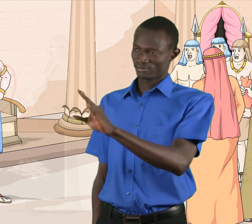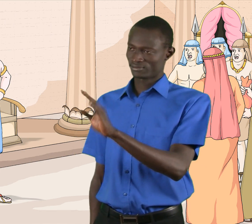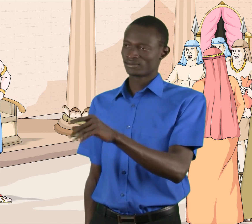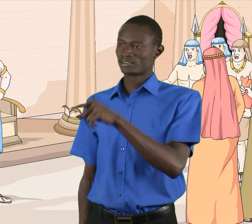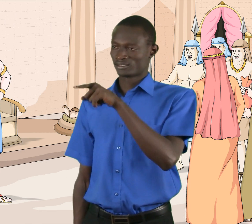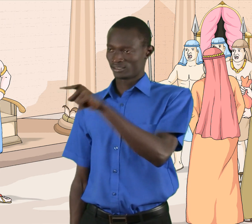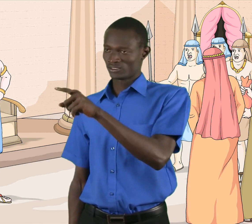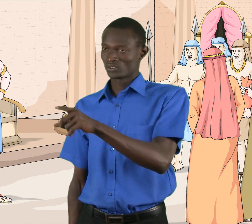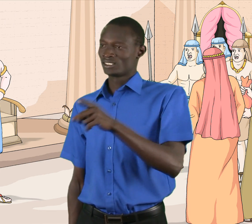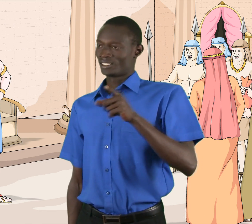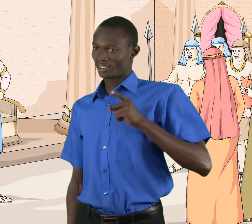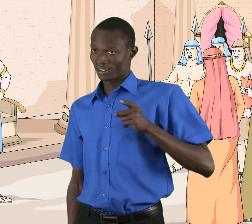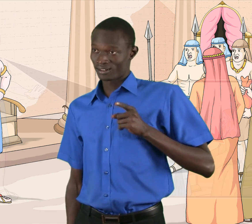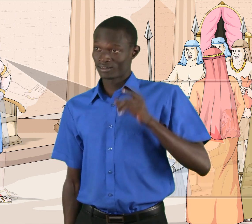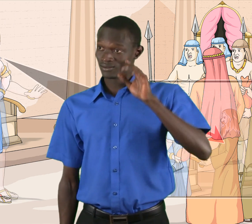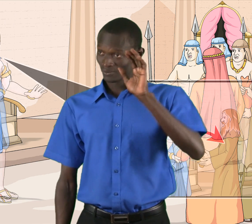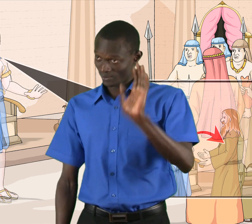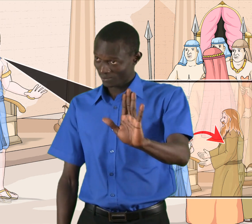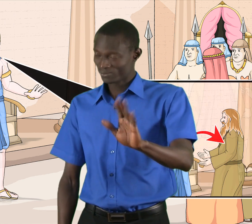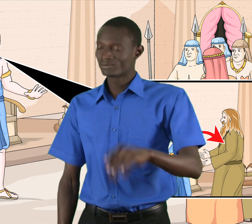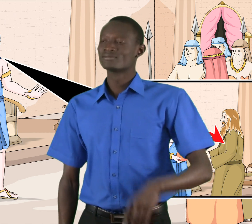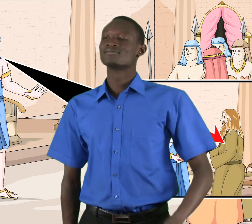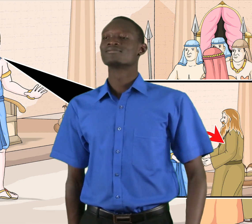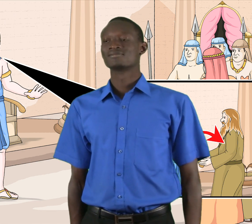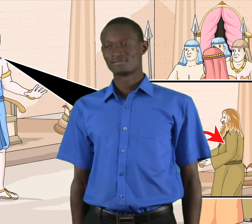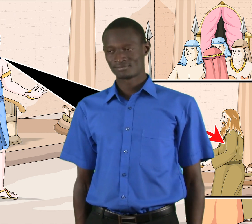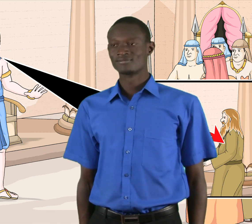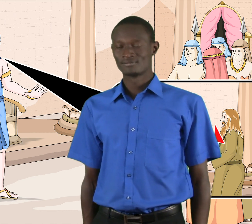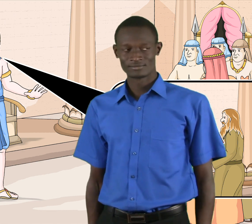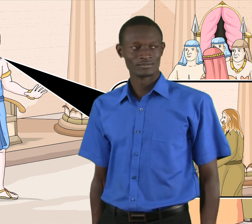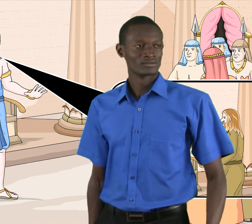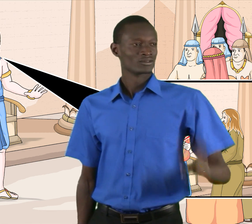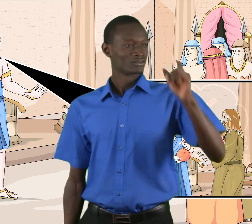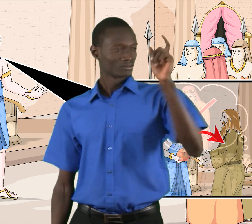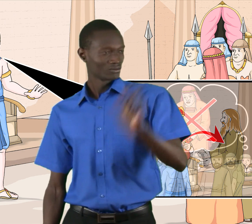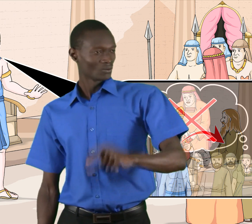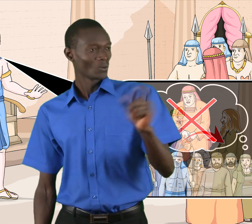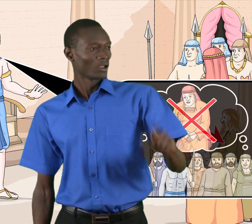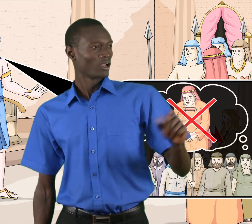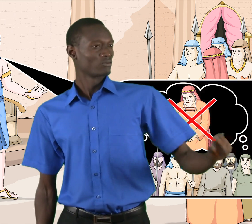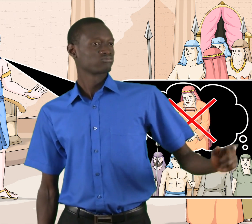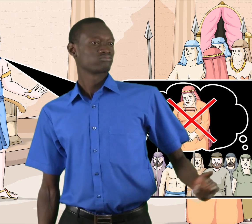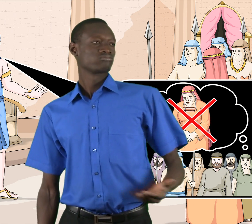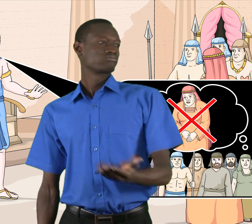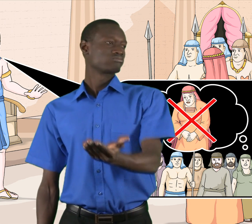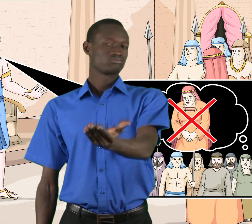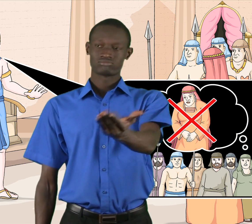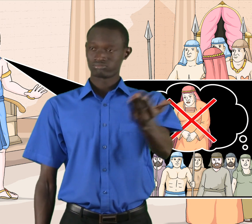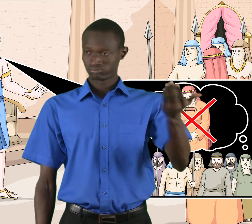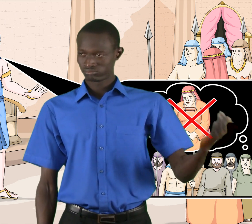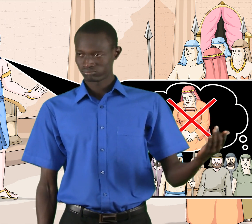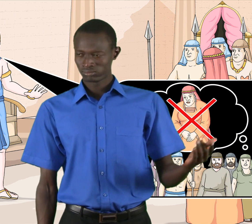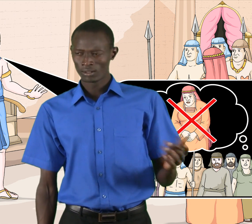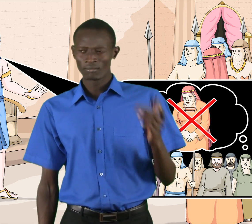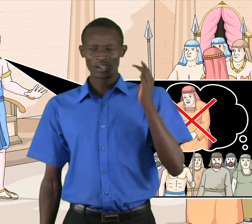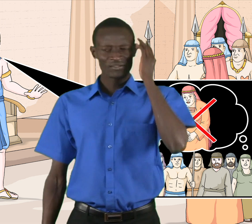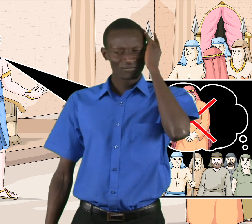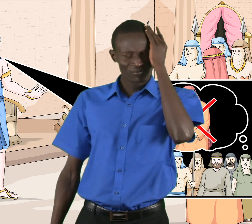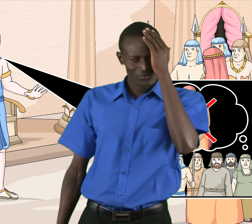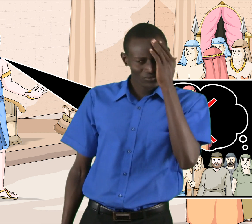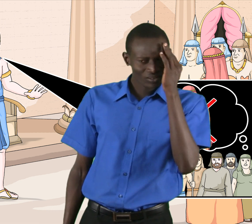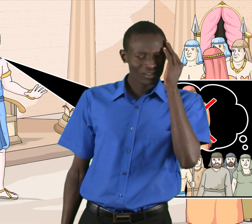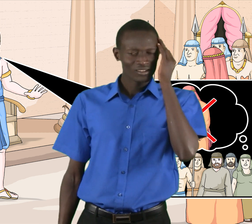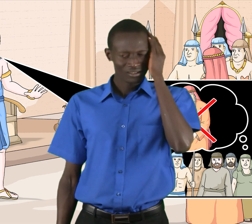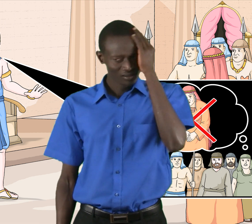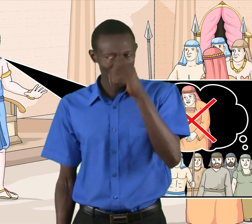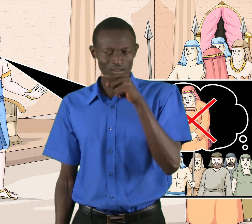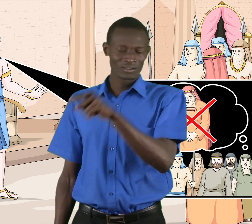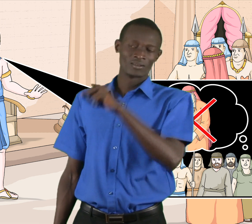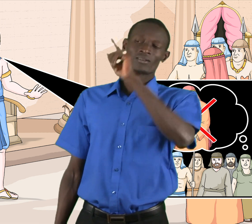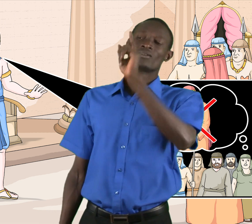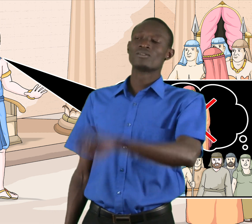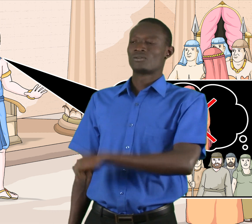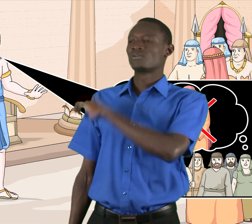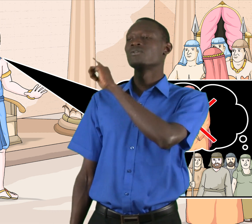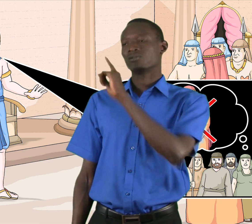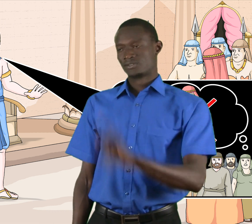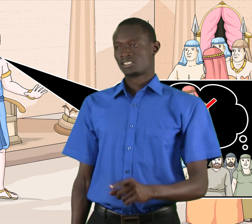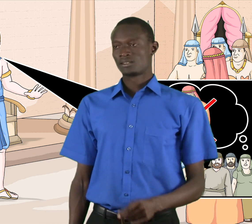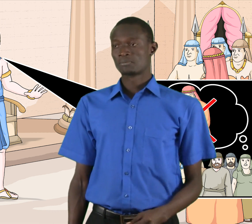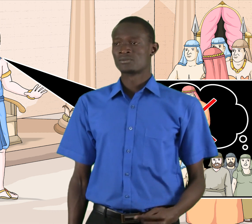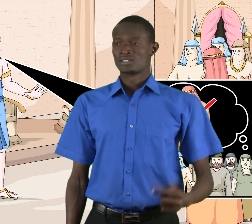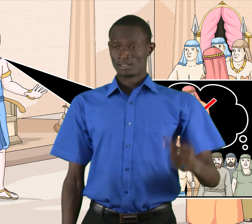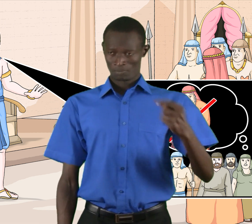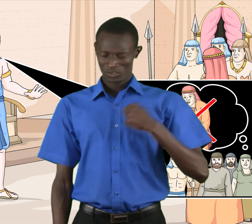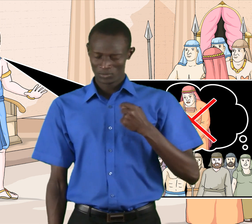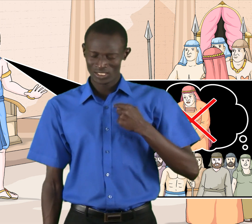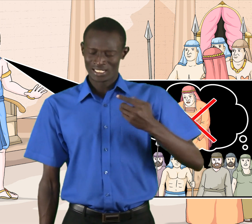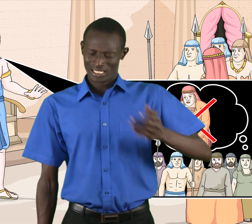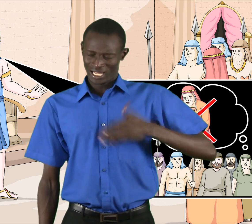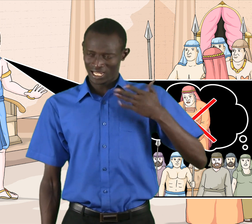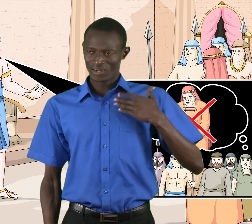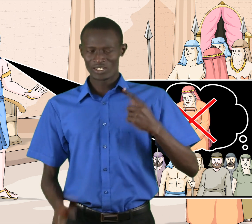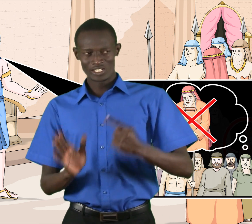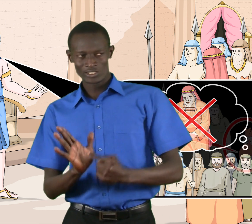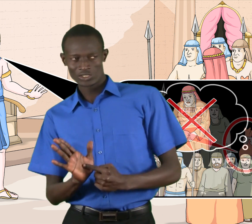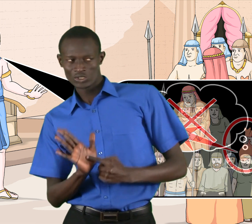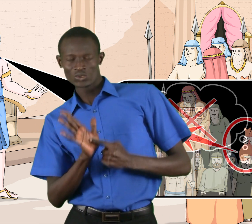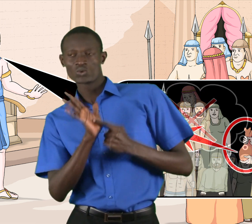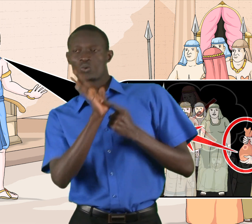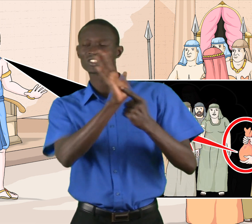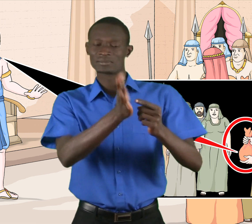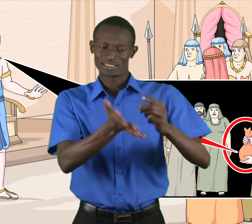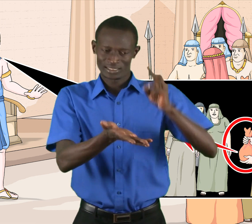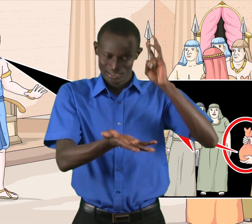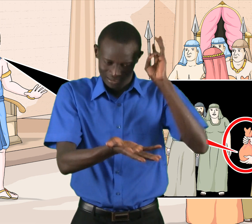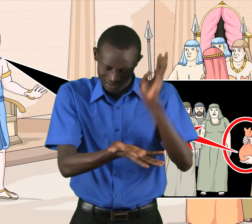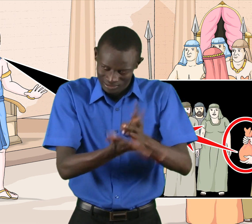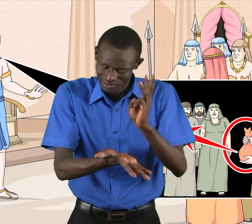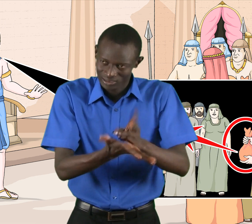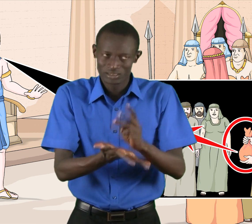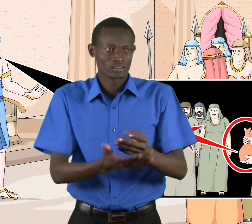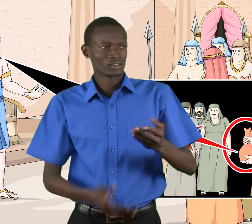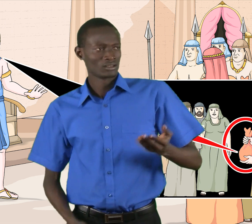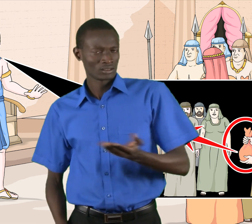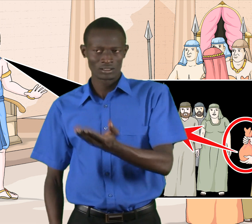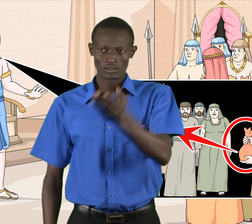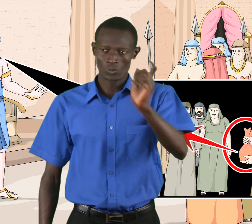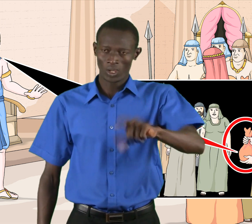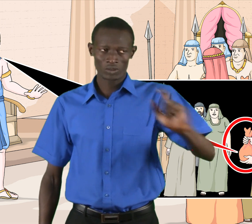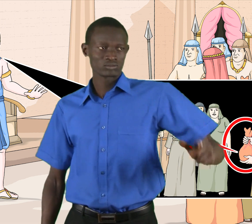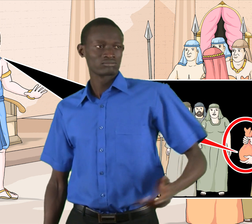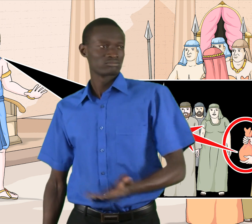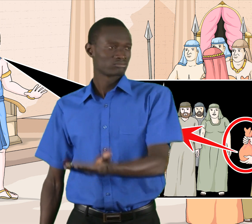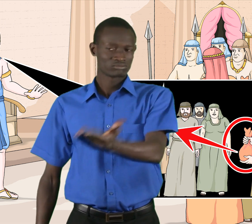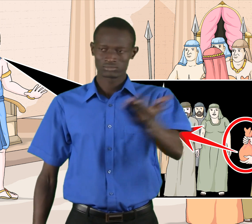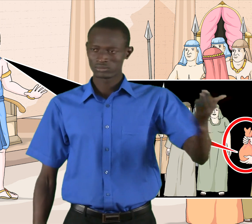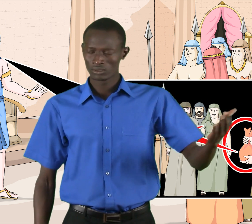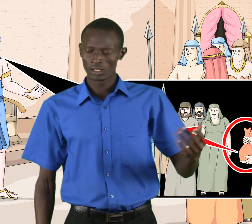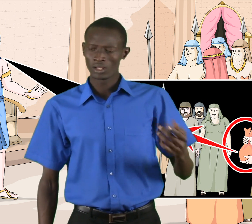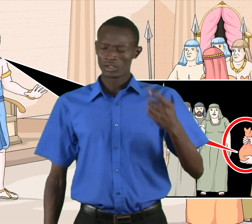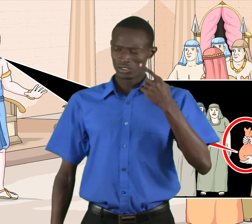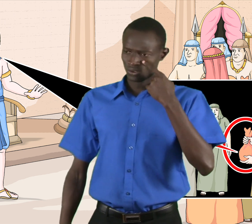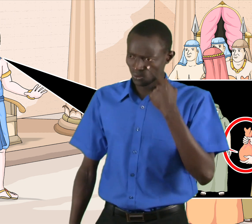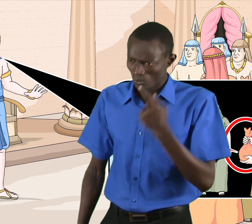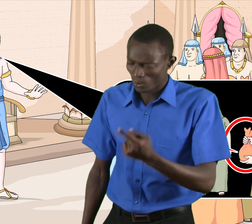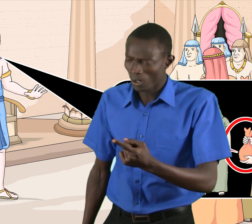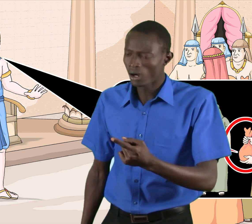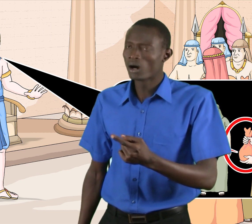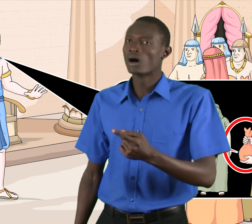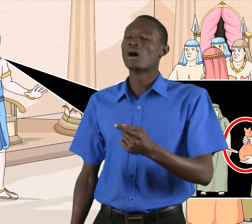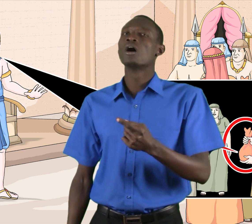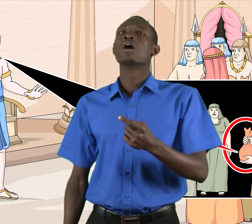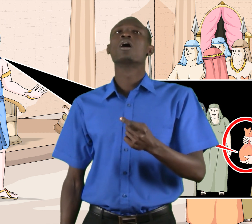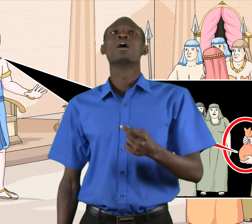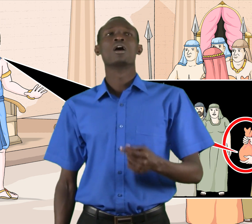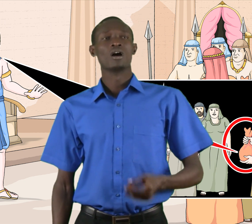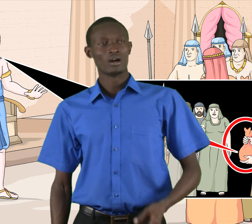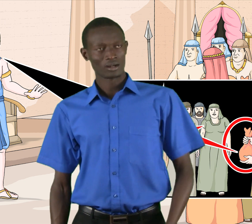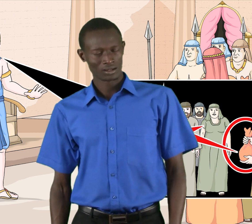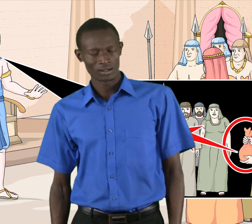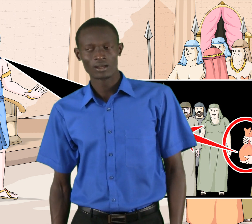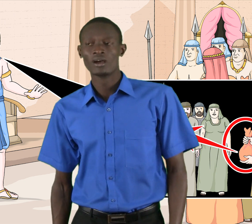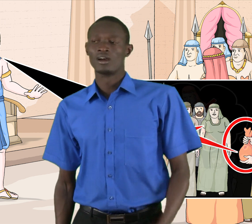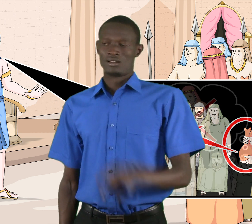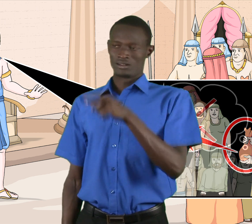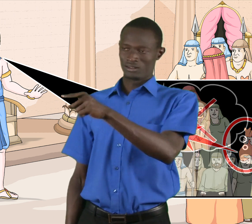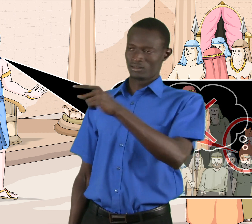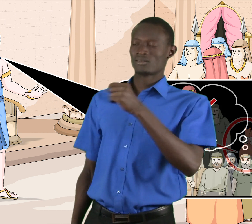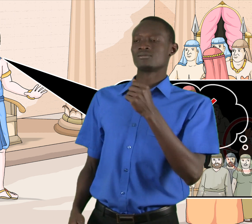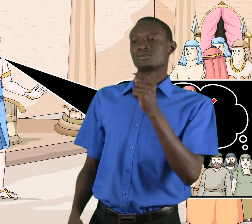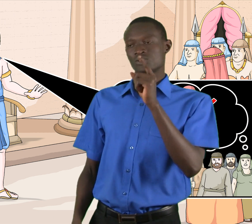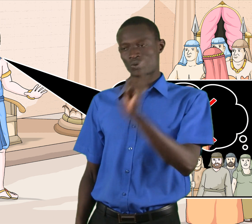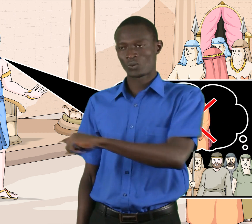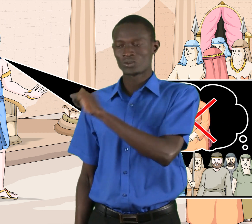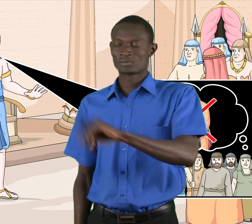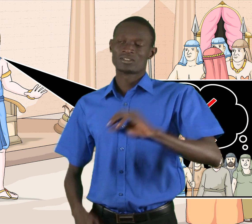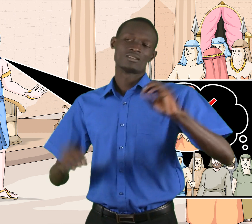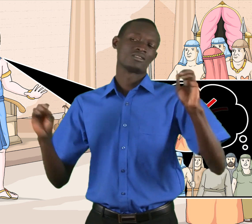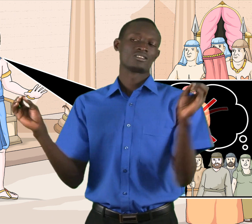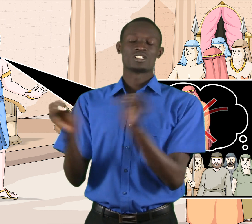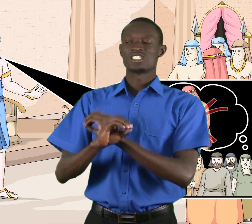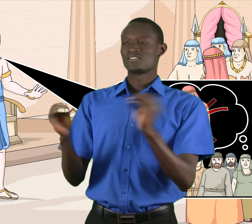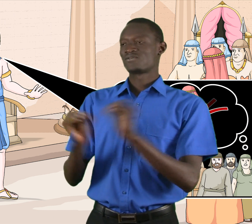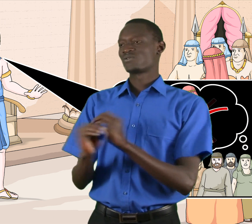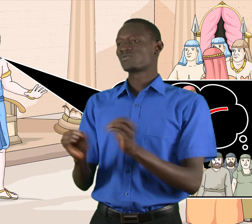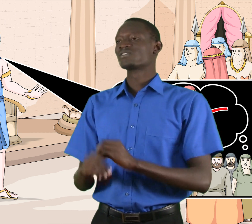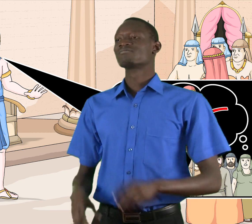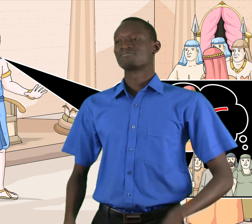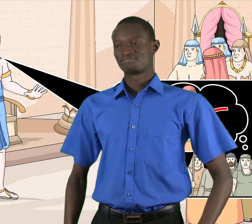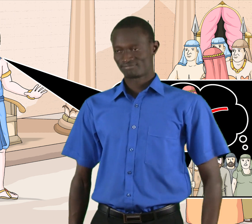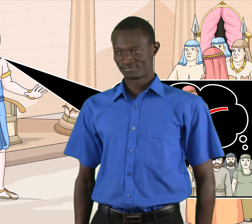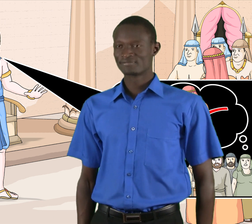It is your vindication before all who are with you;